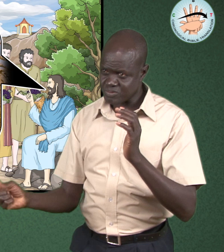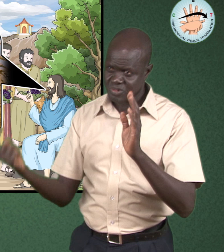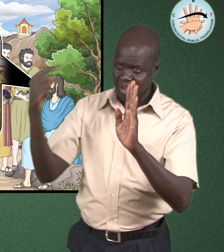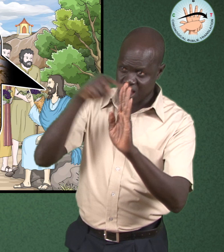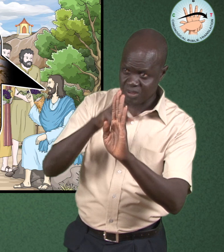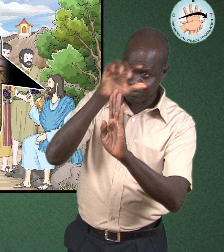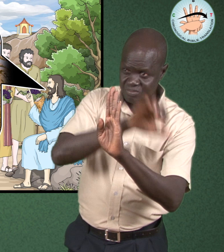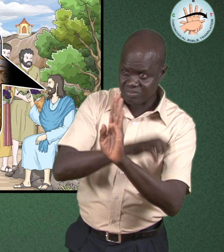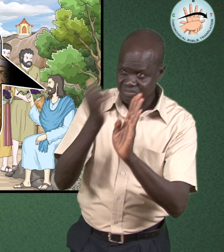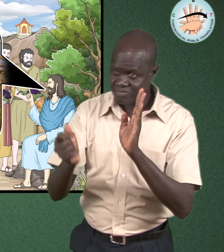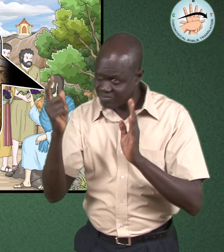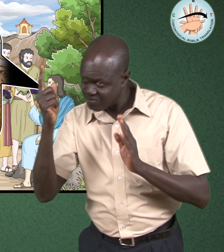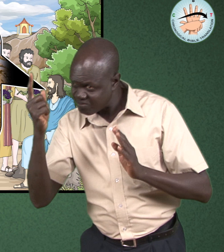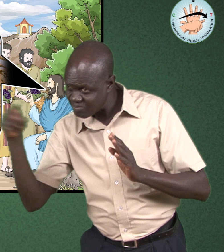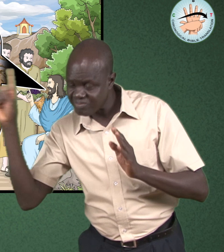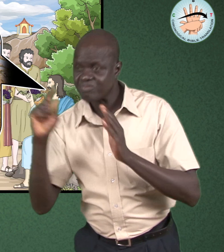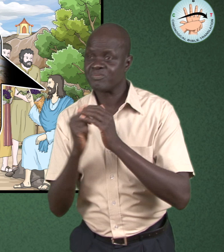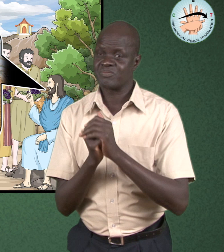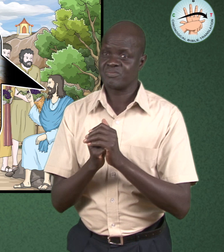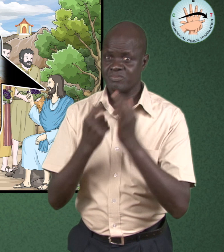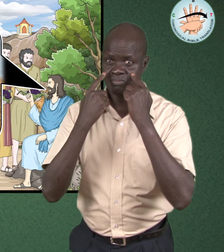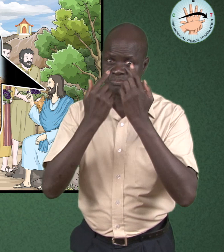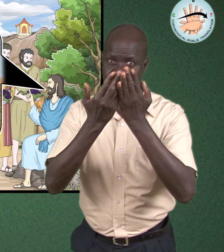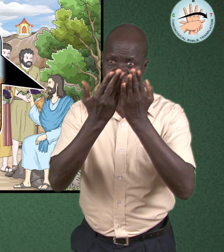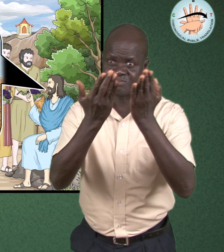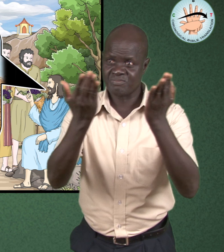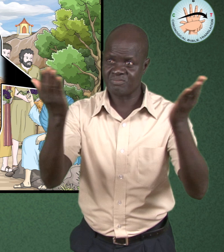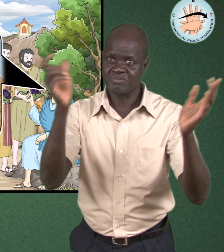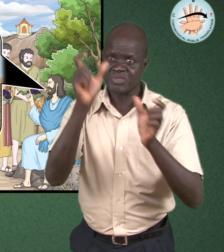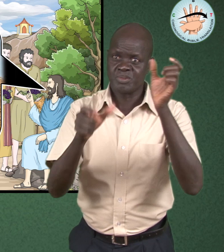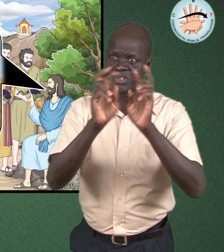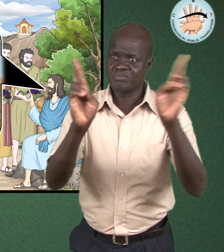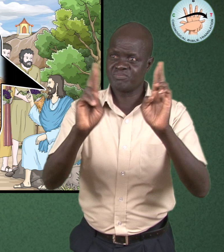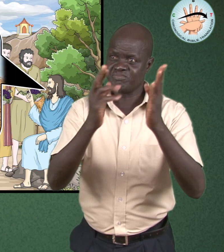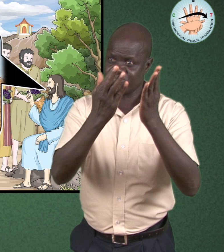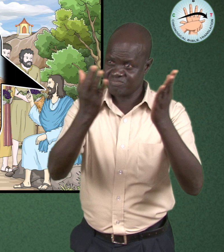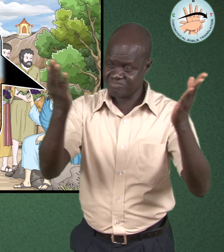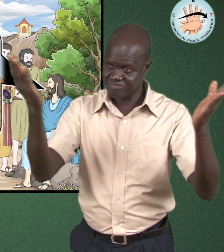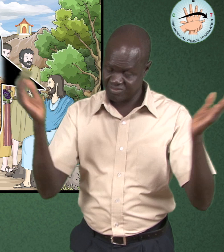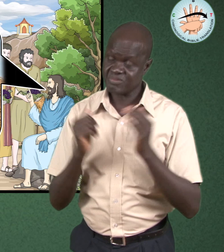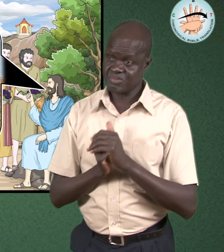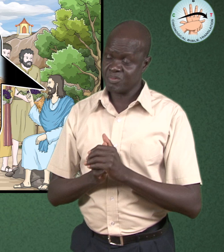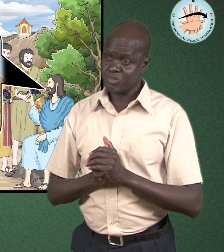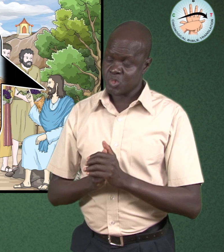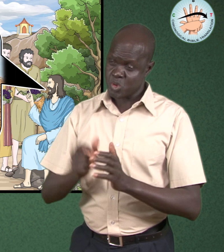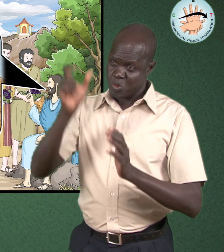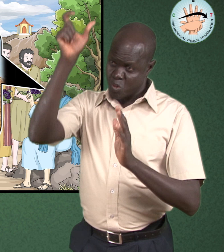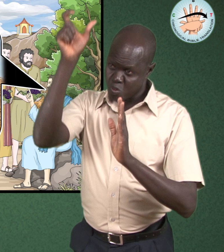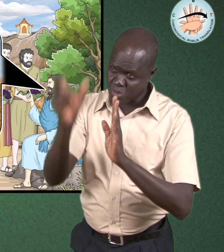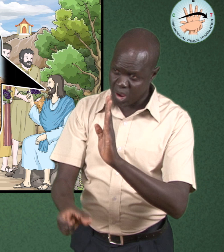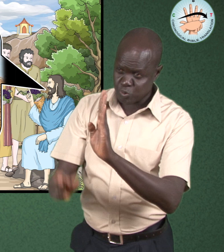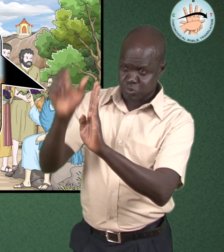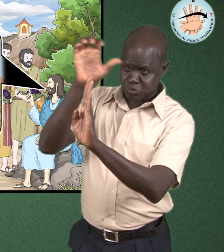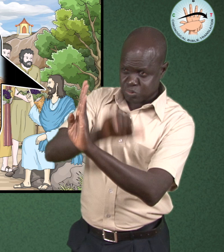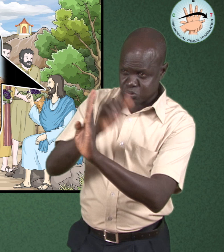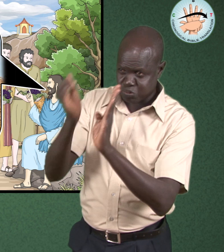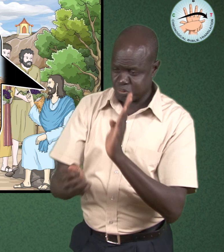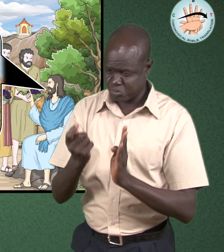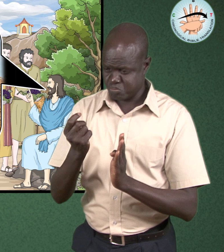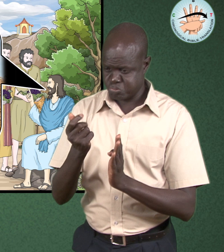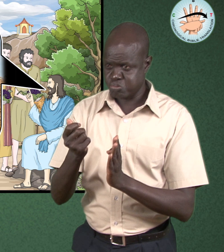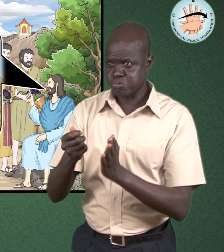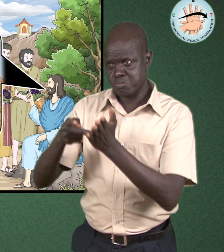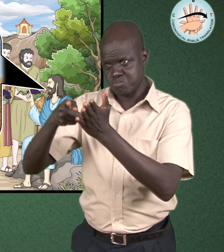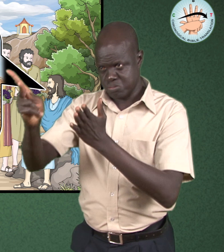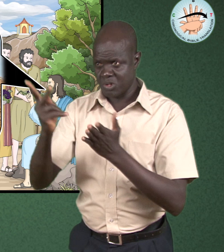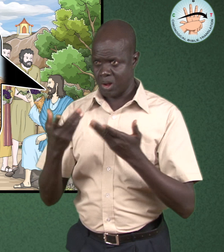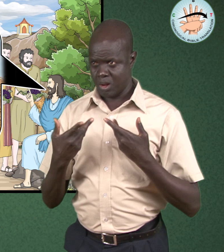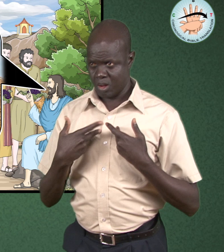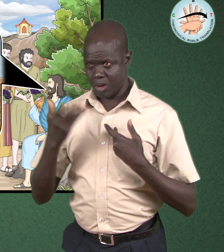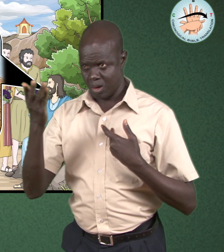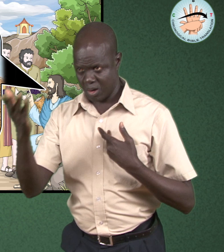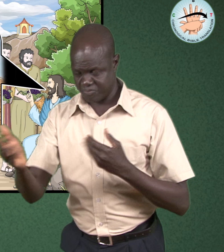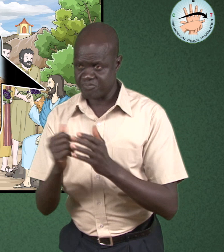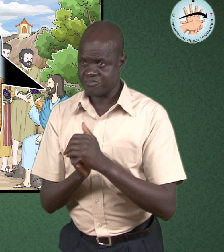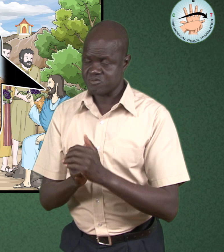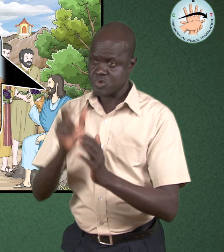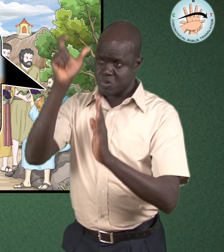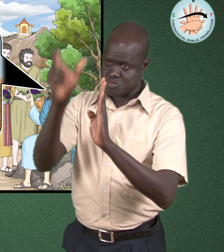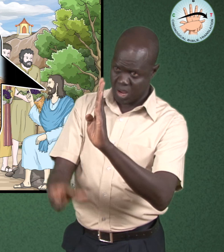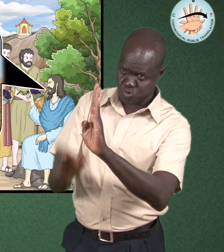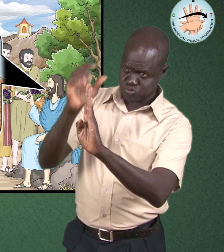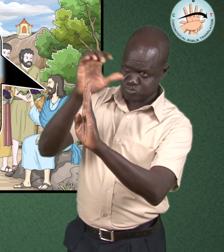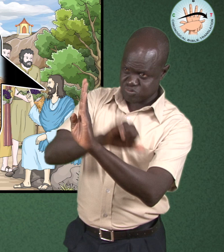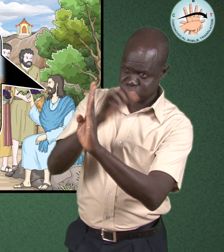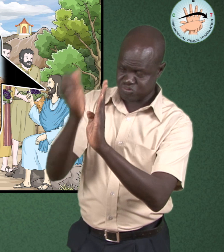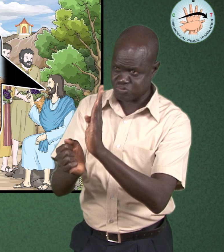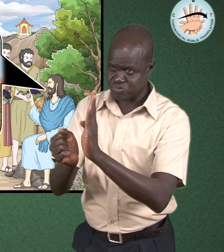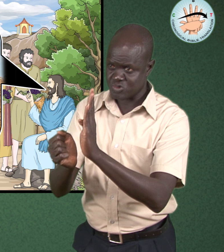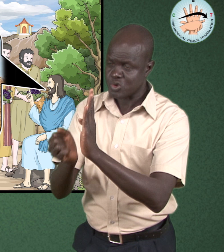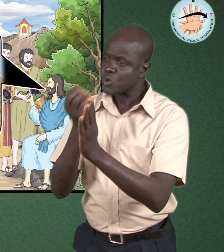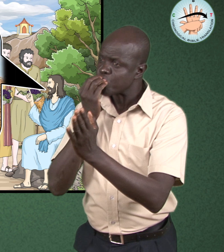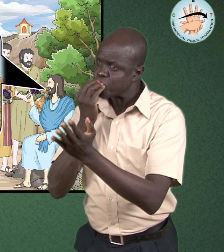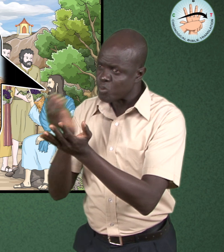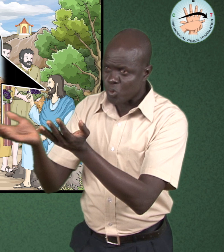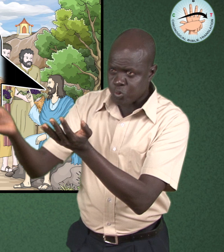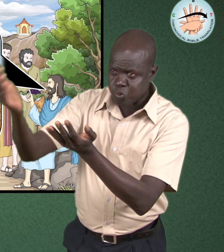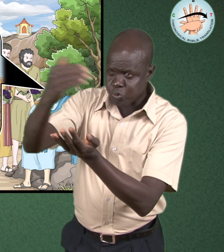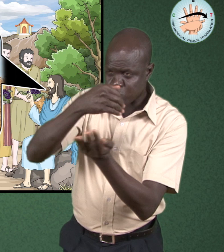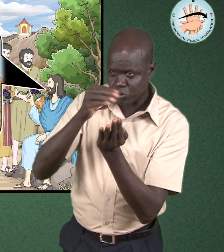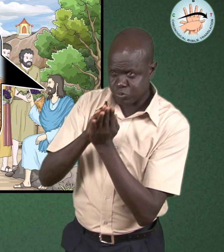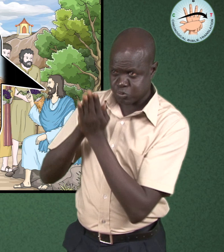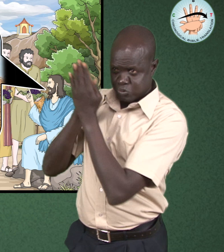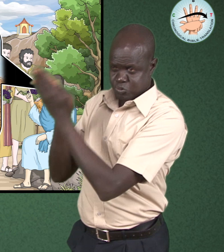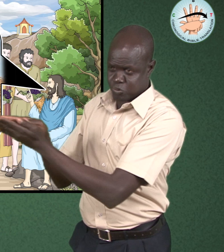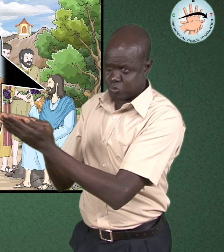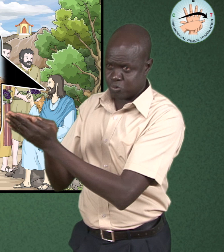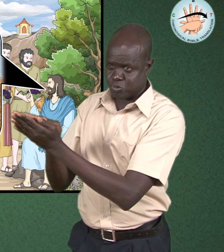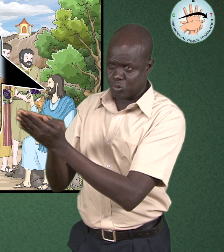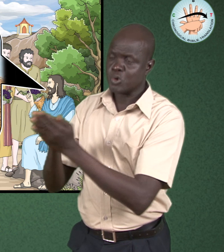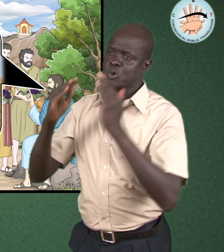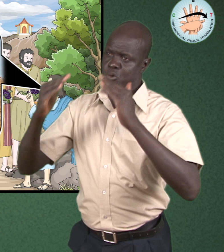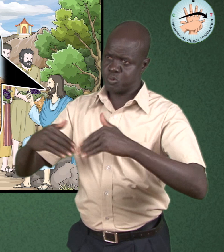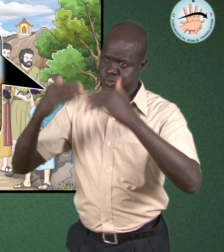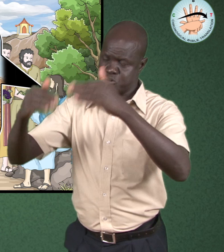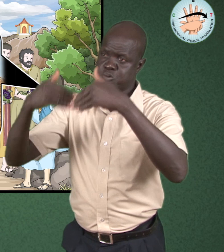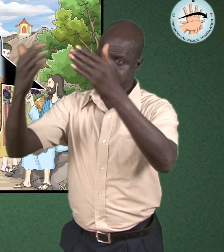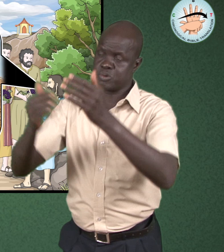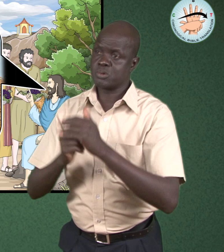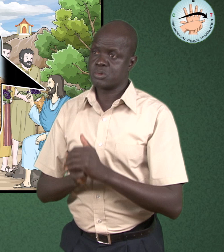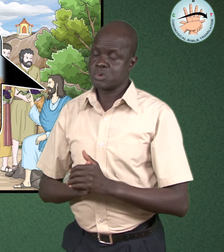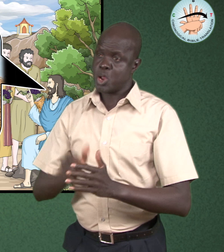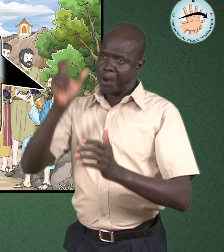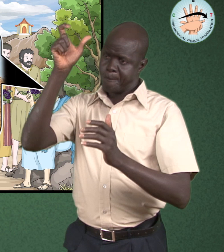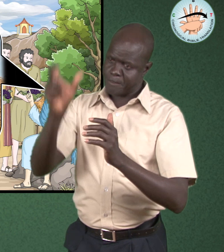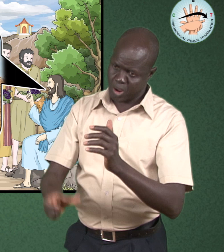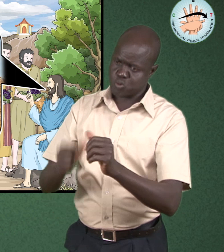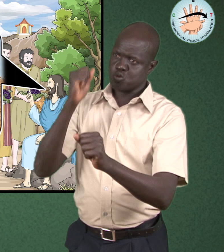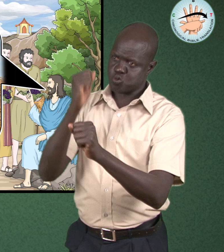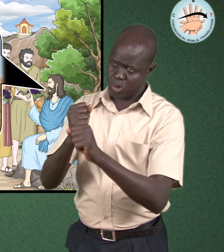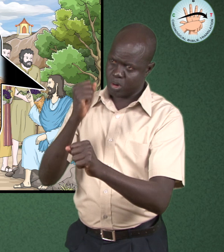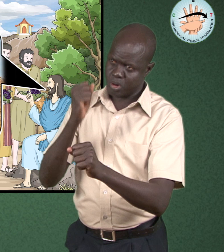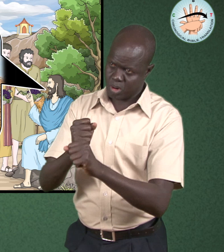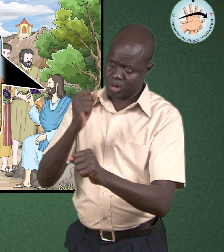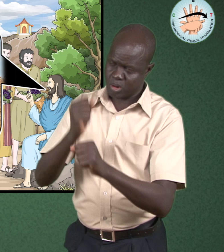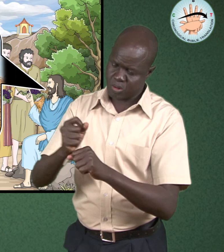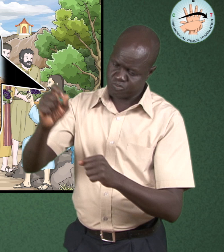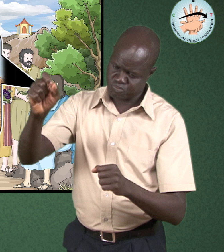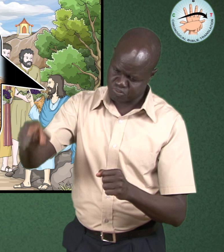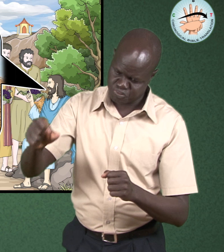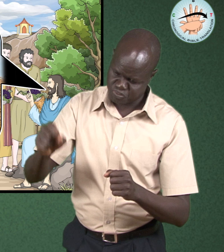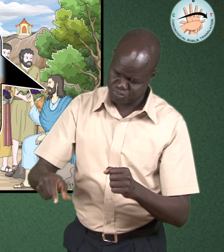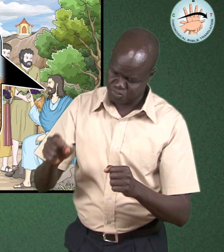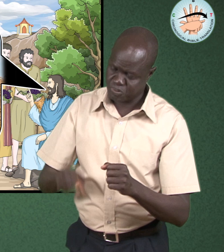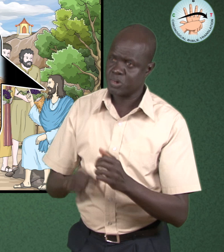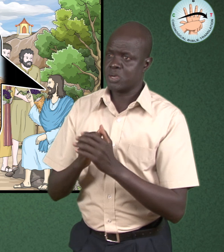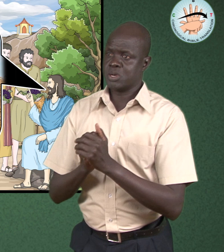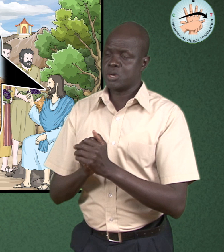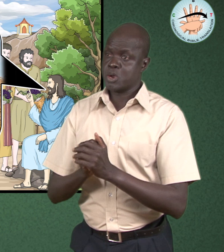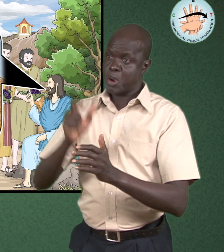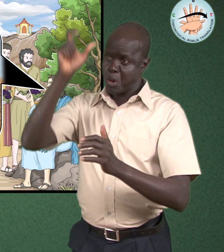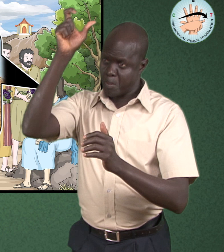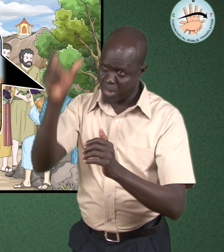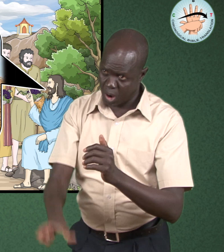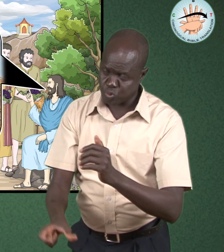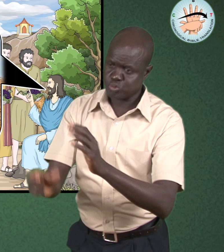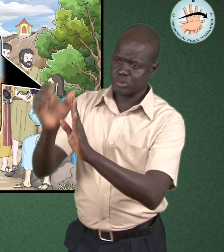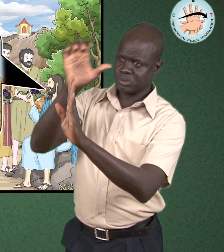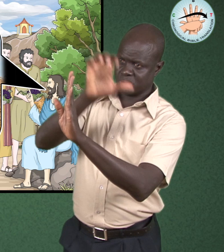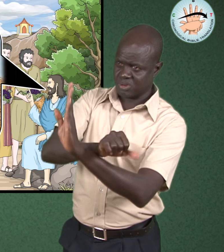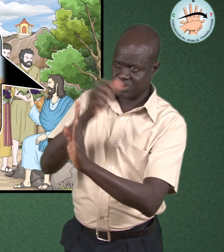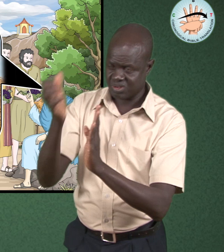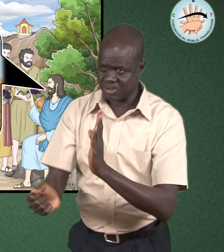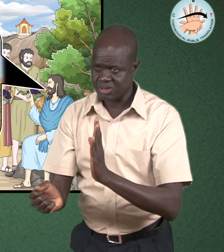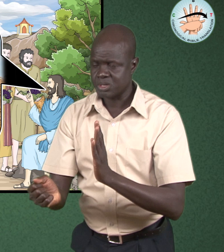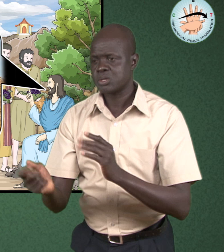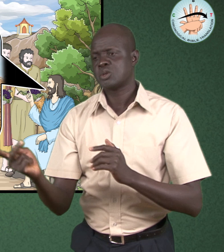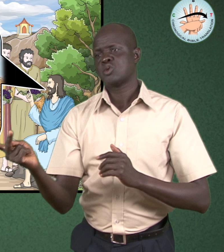Already the reaper draws his wages and gathers a crop for eternal life, so that the sower and the reaper may rejoice together.